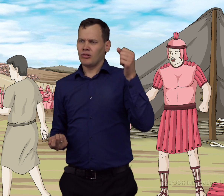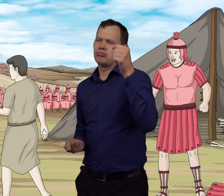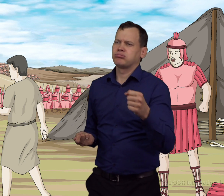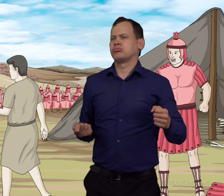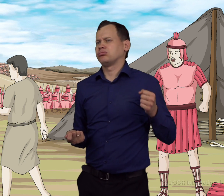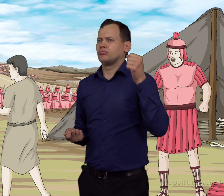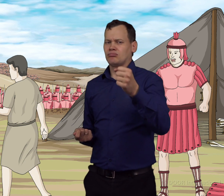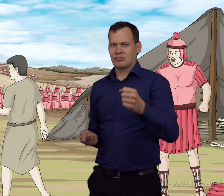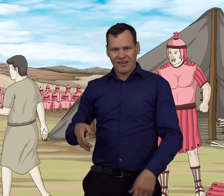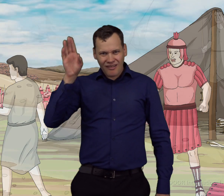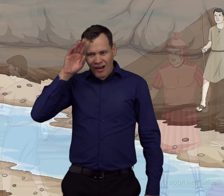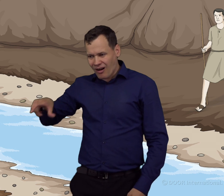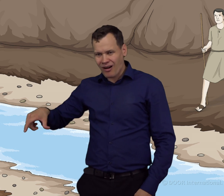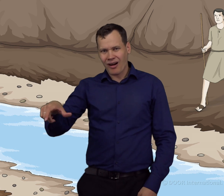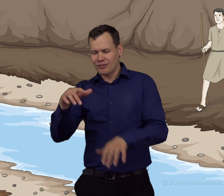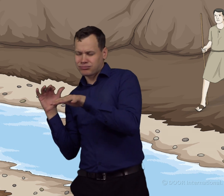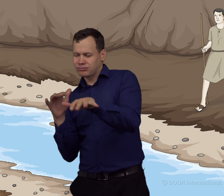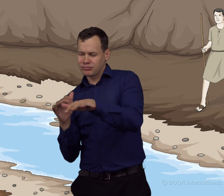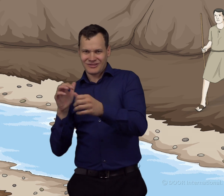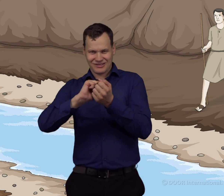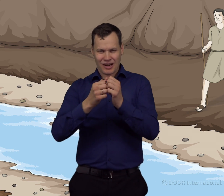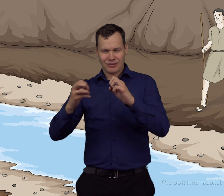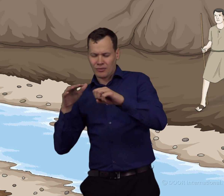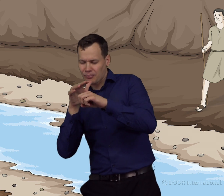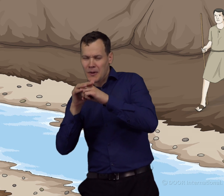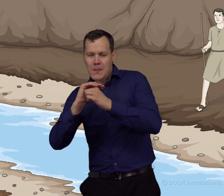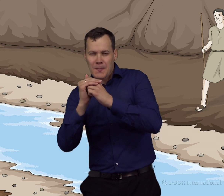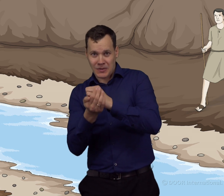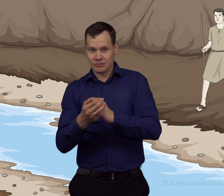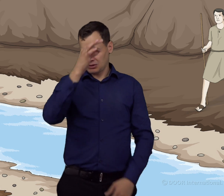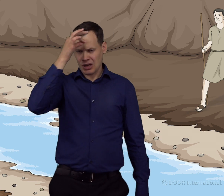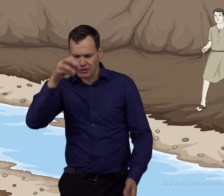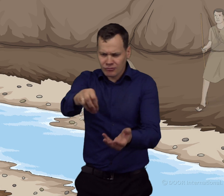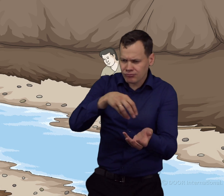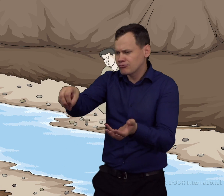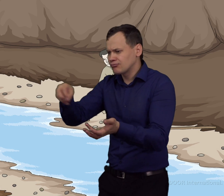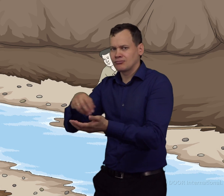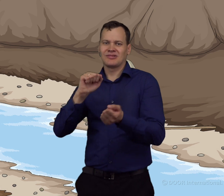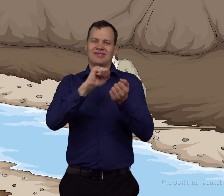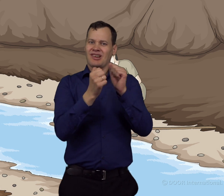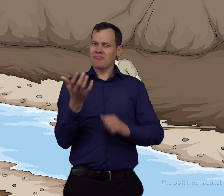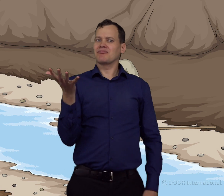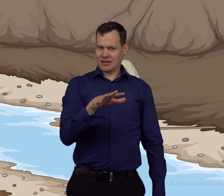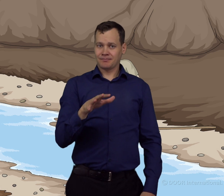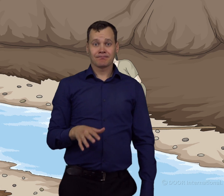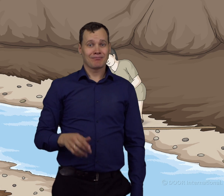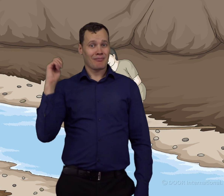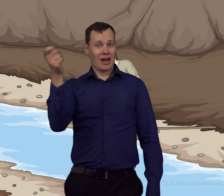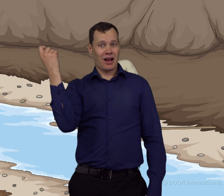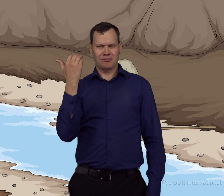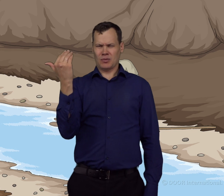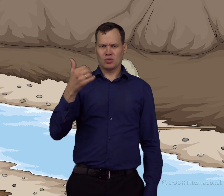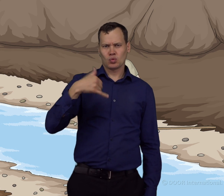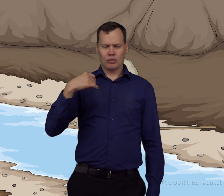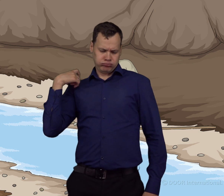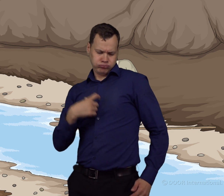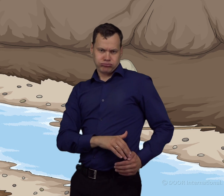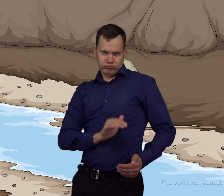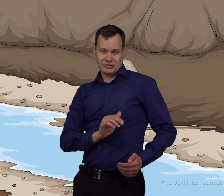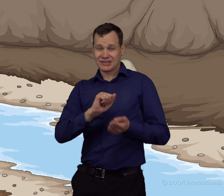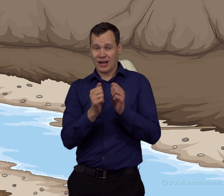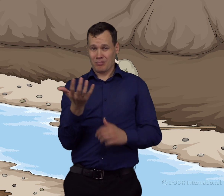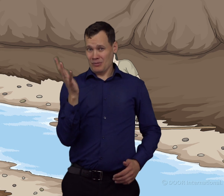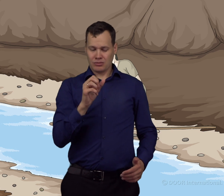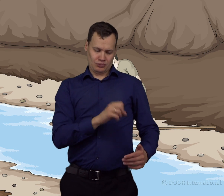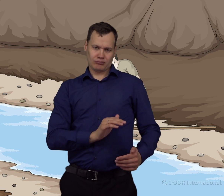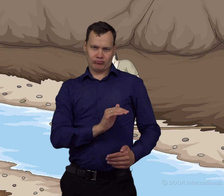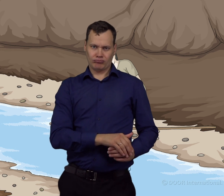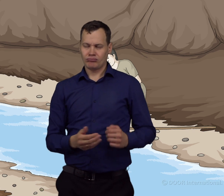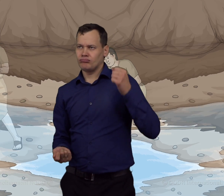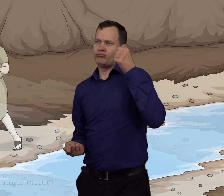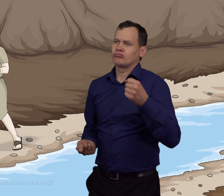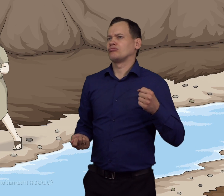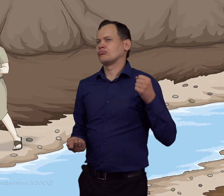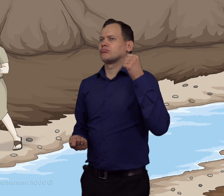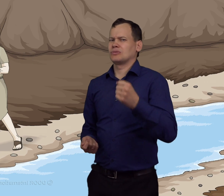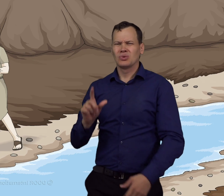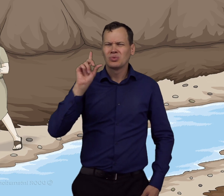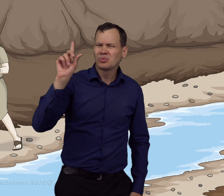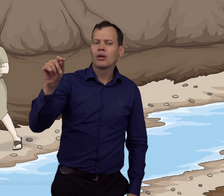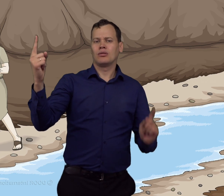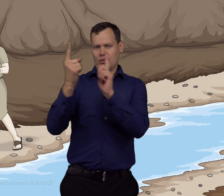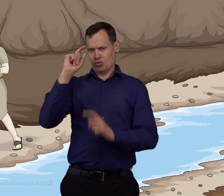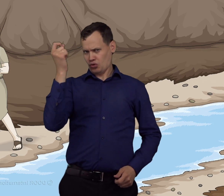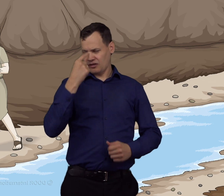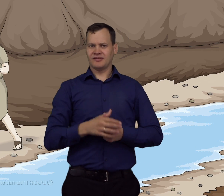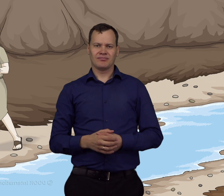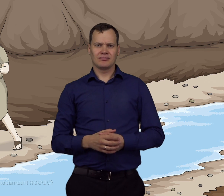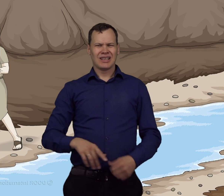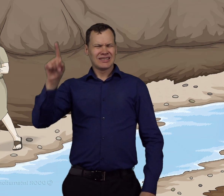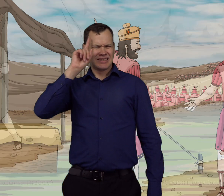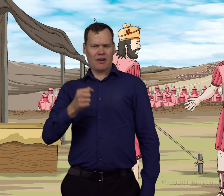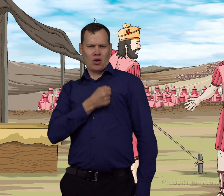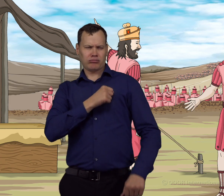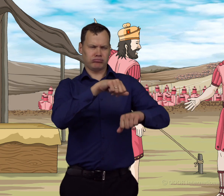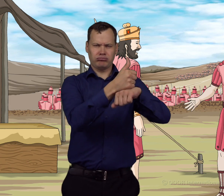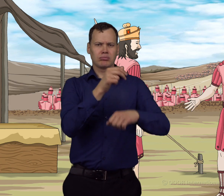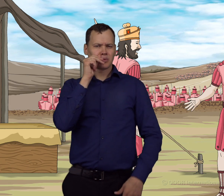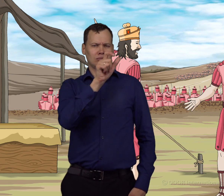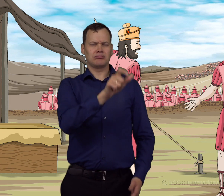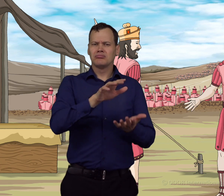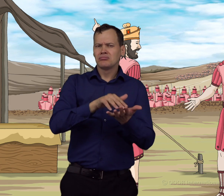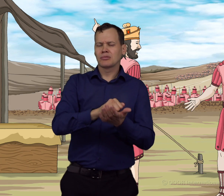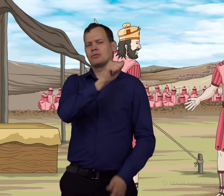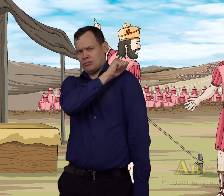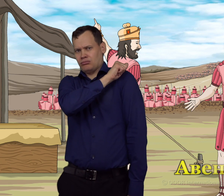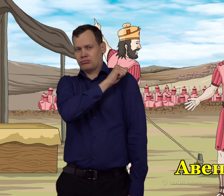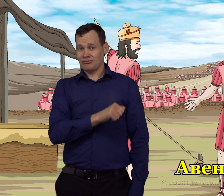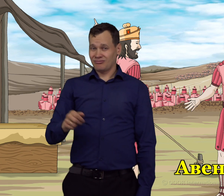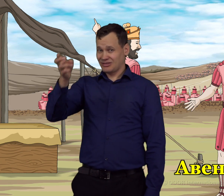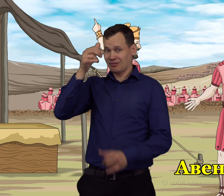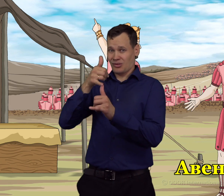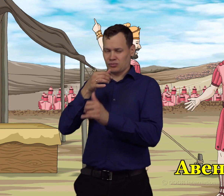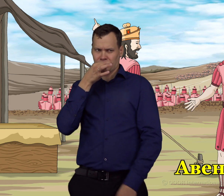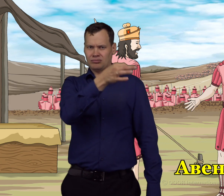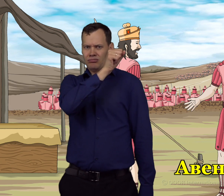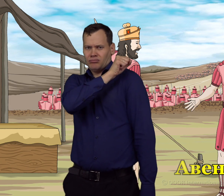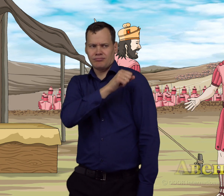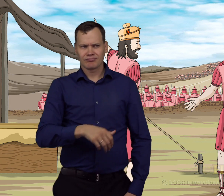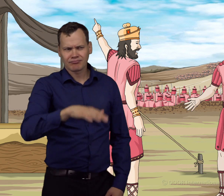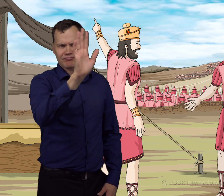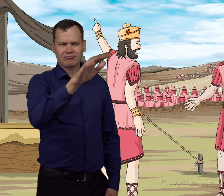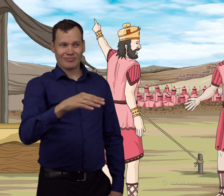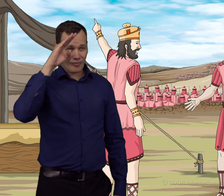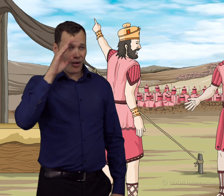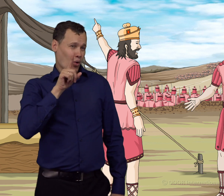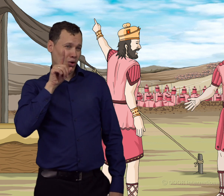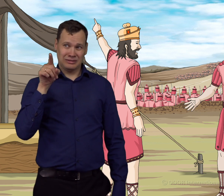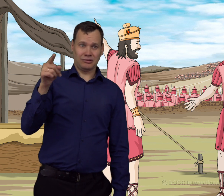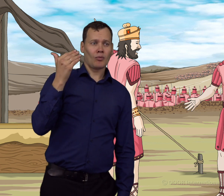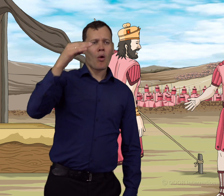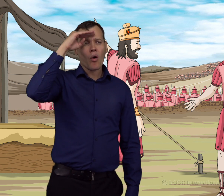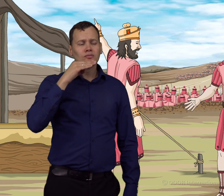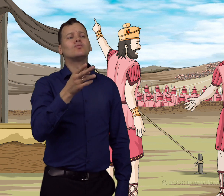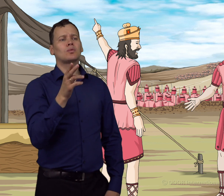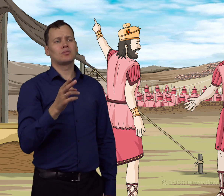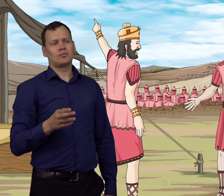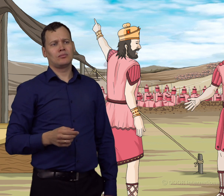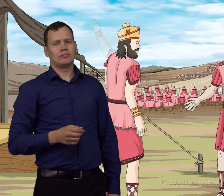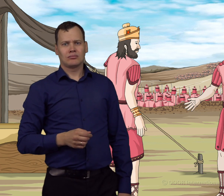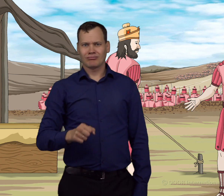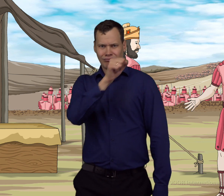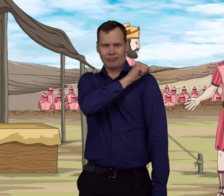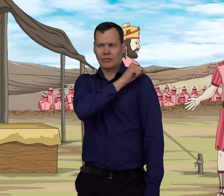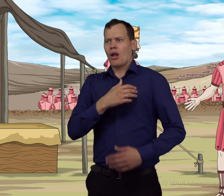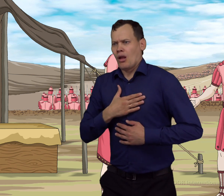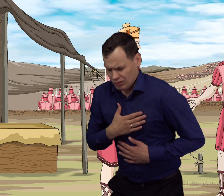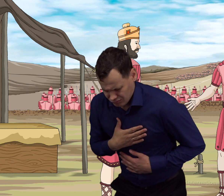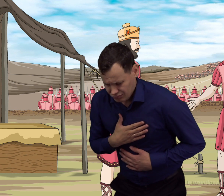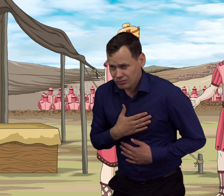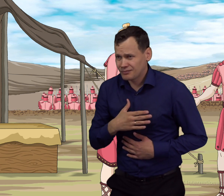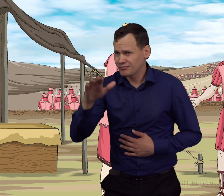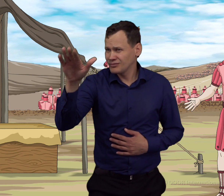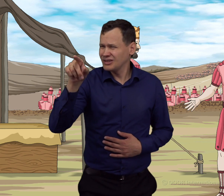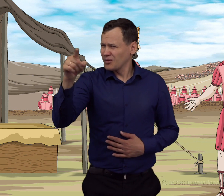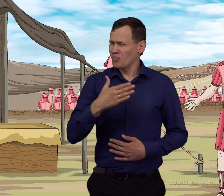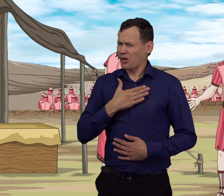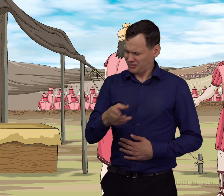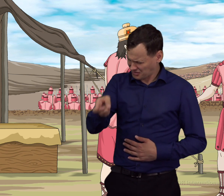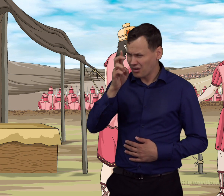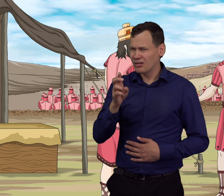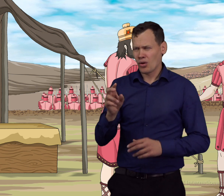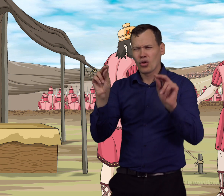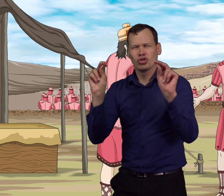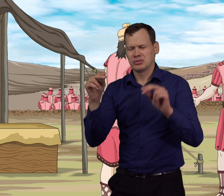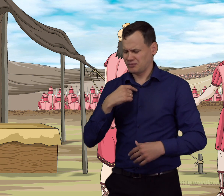And David took his staff in his hand, selected five smooth stones from the brook, and put them in the pouch of his shepherd’s bag.